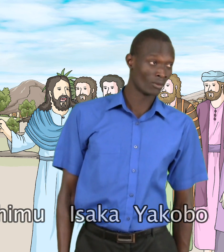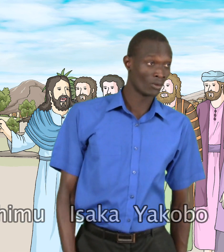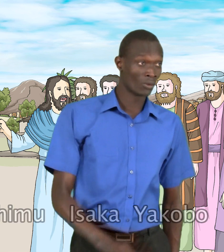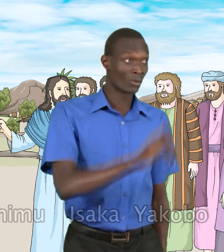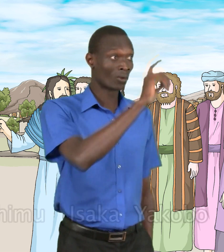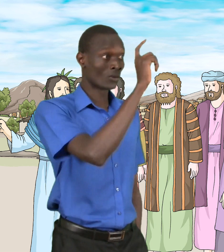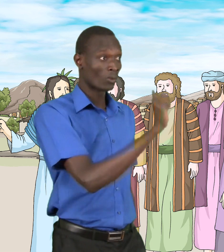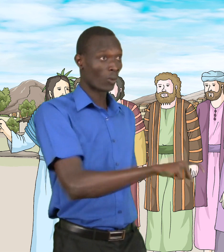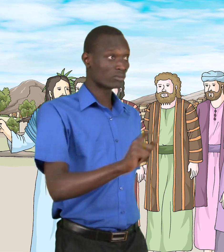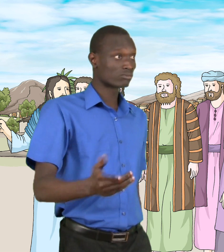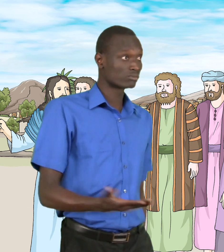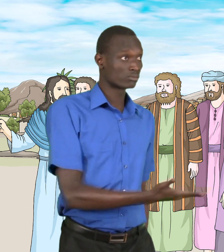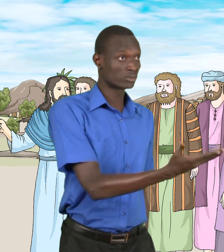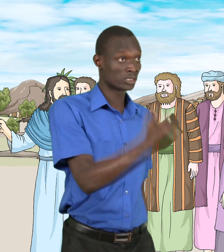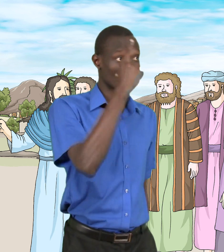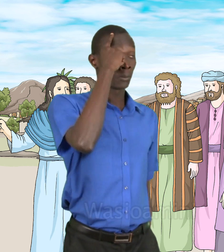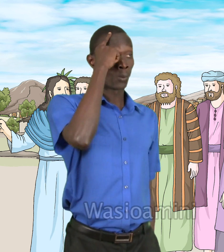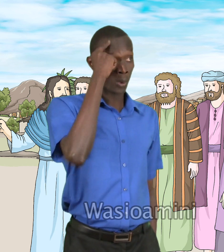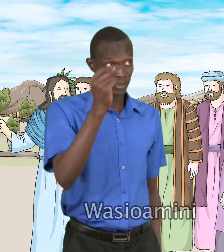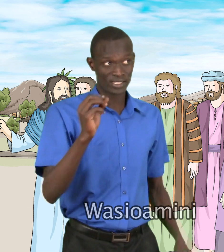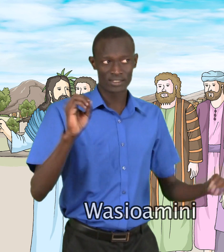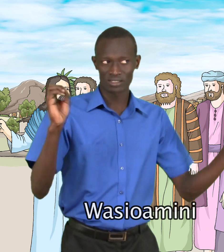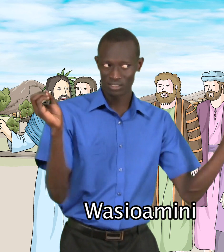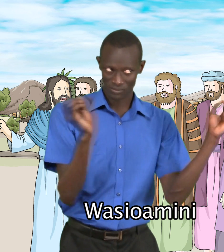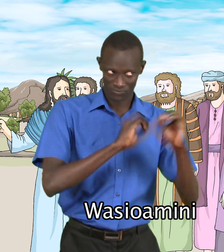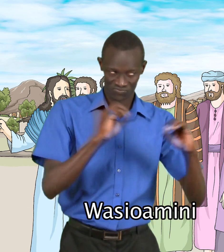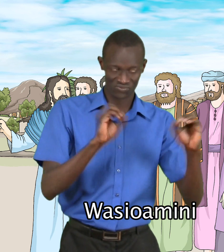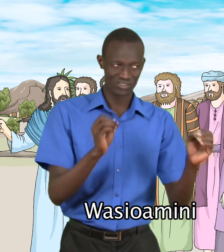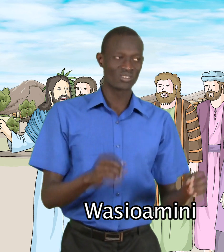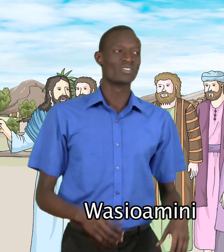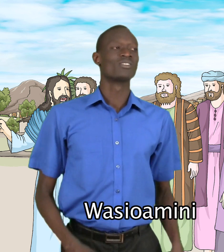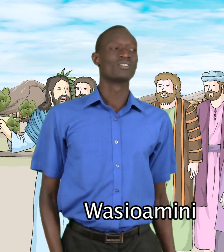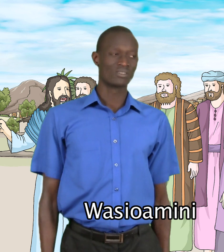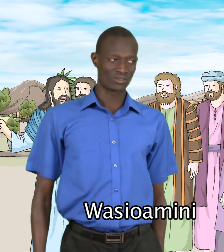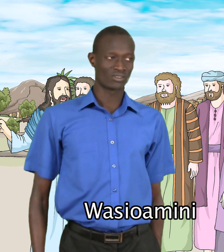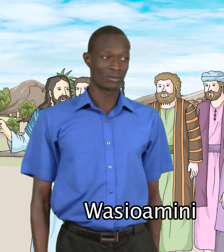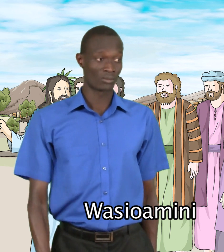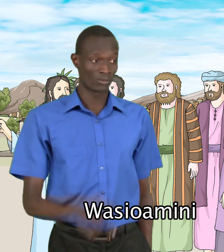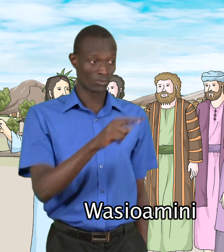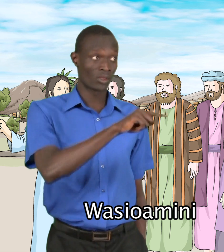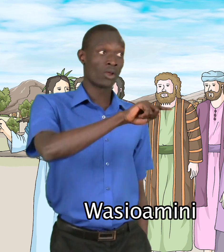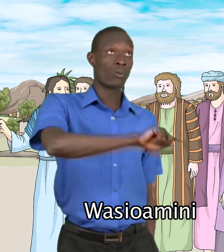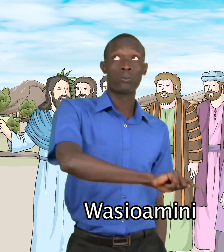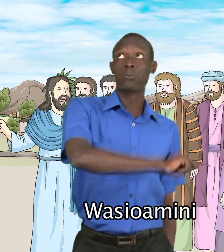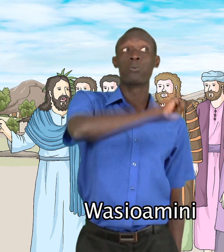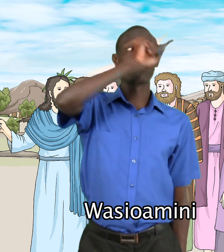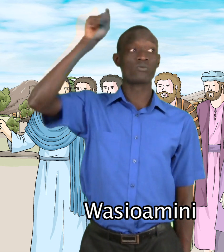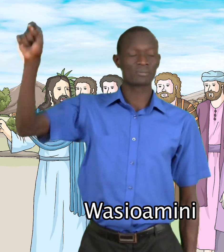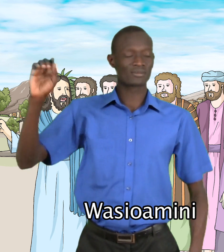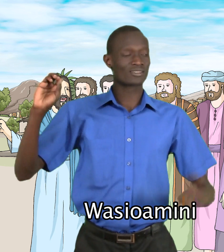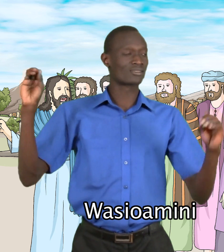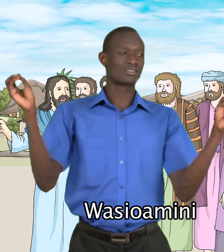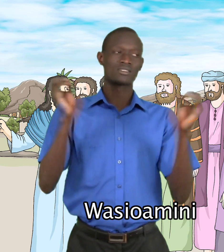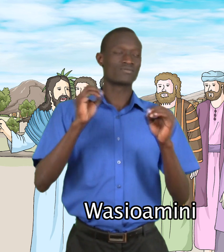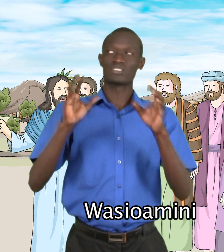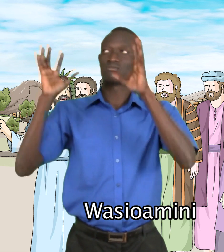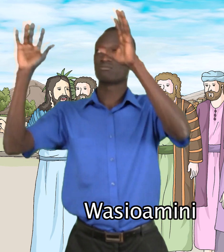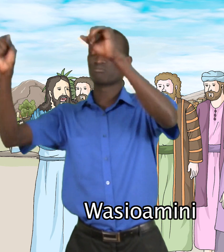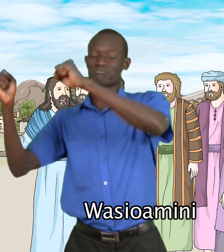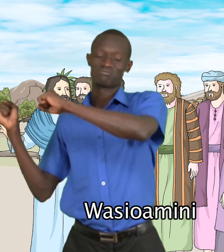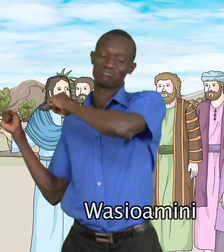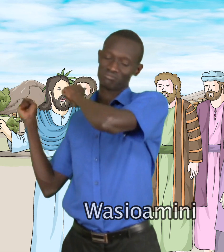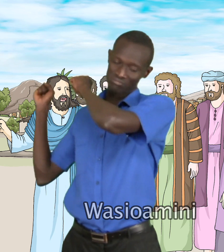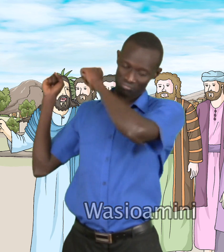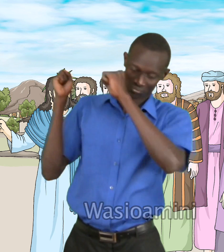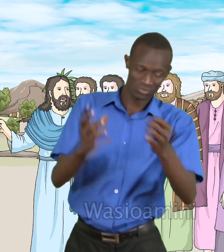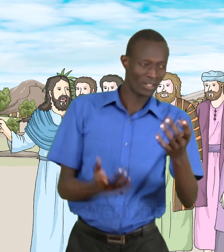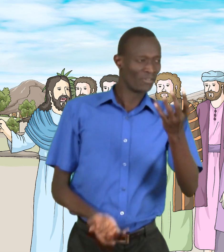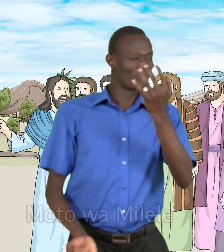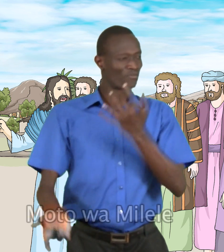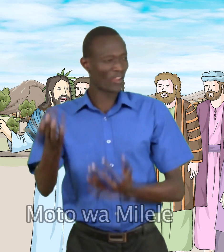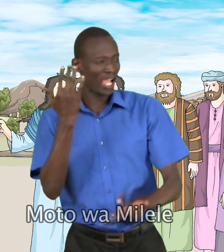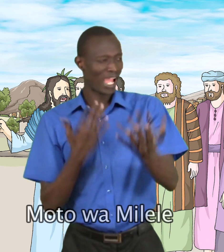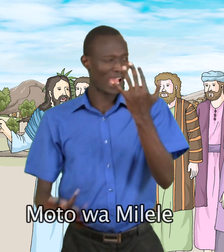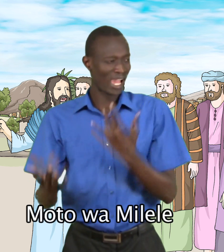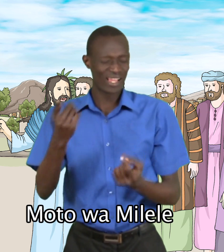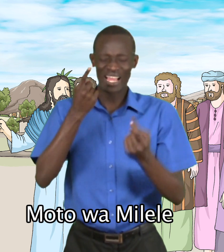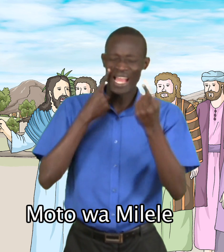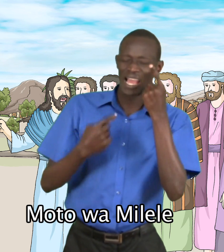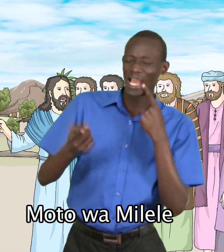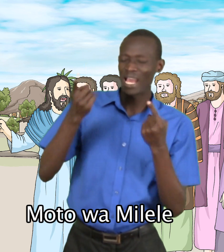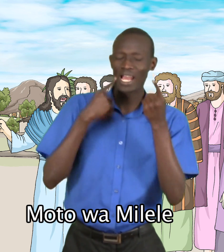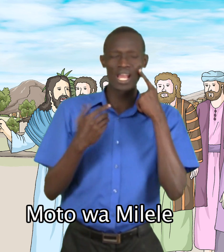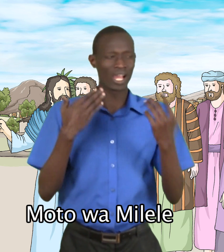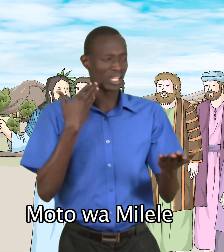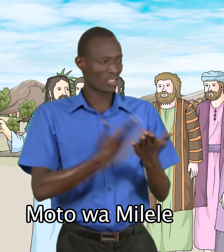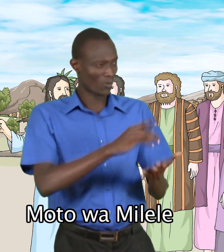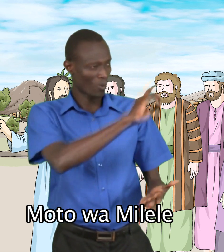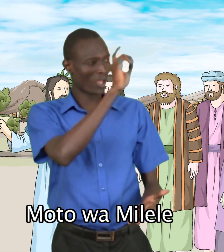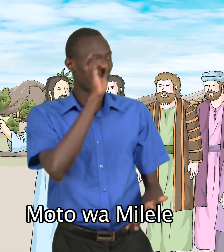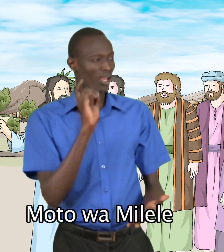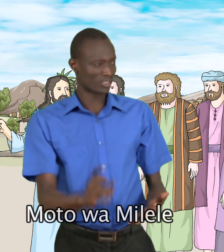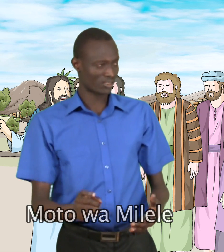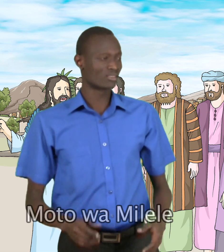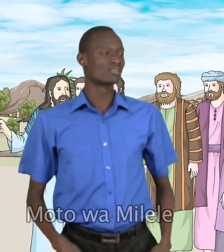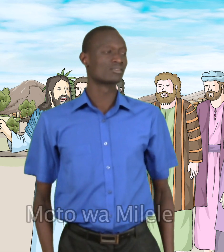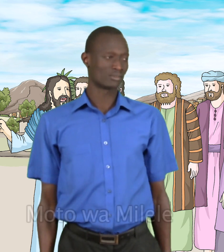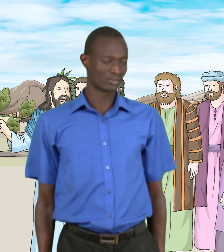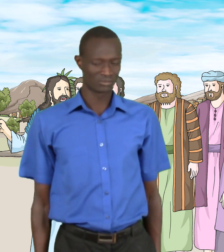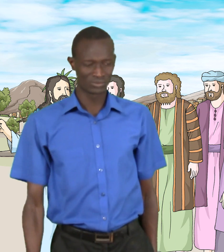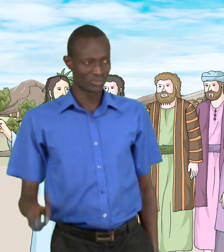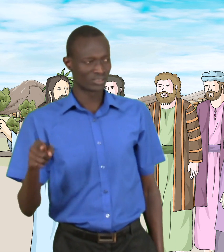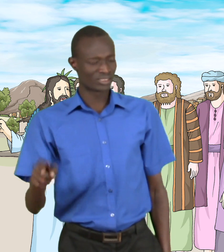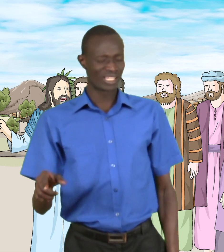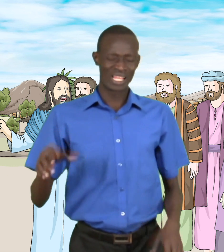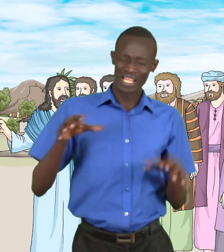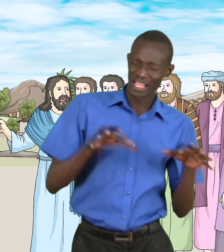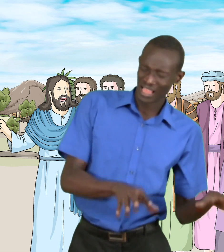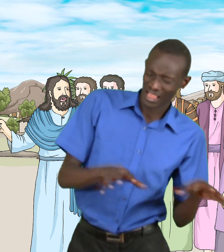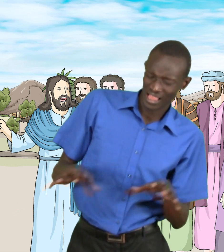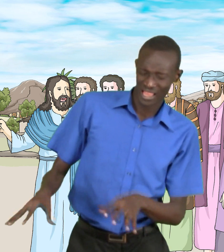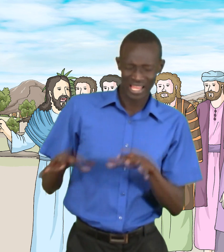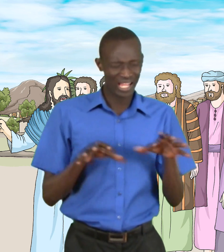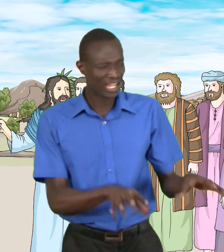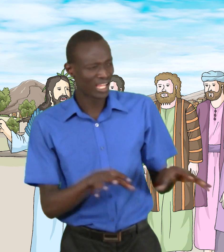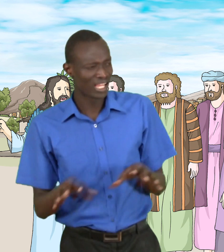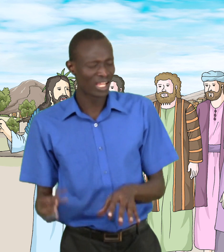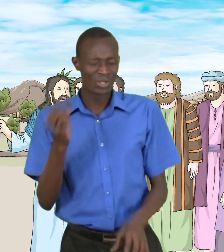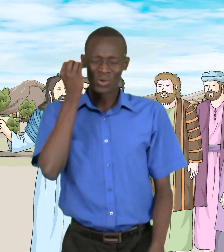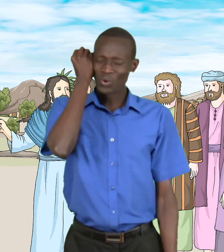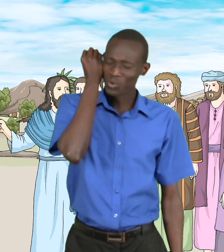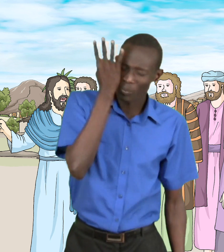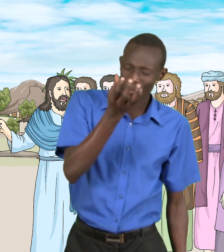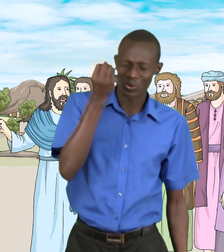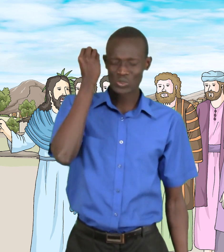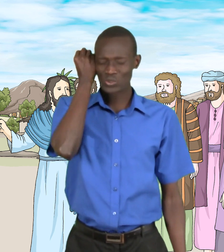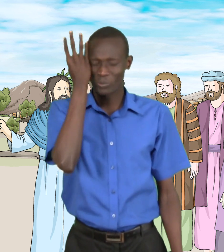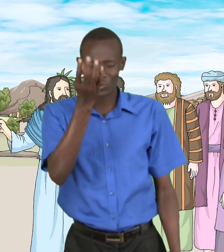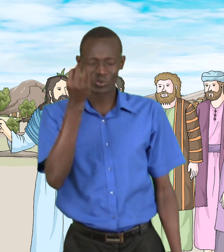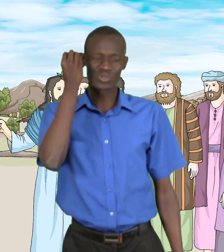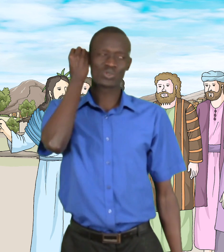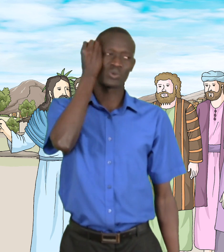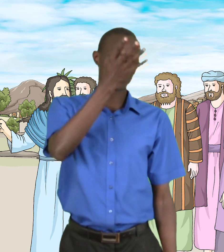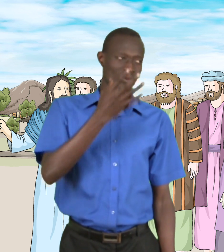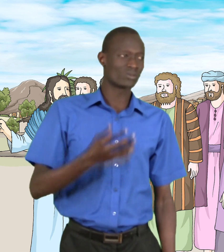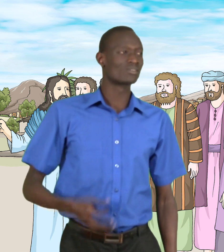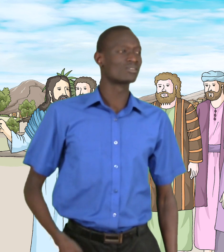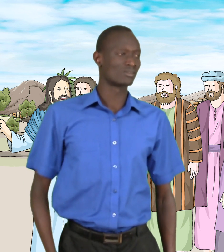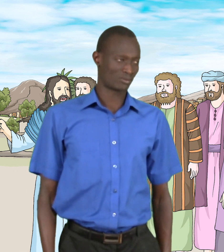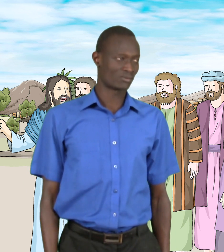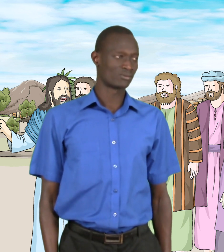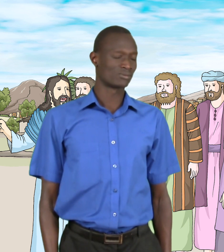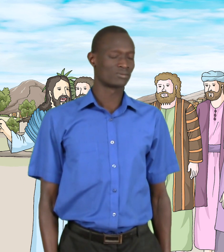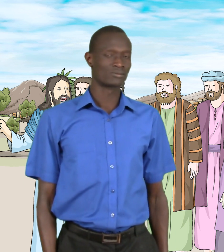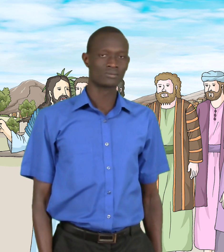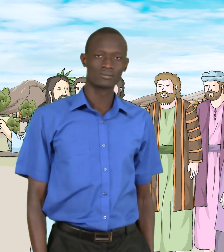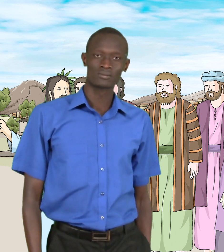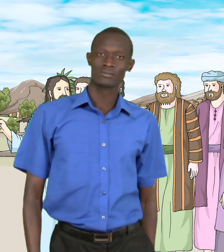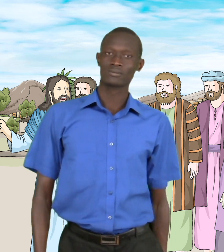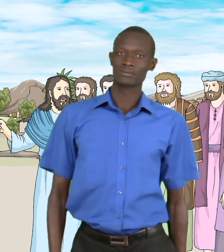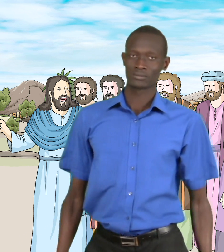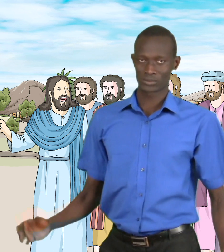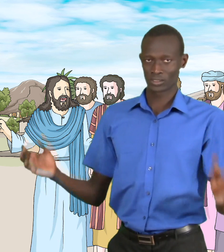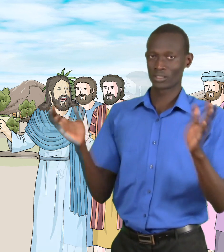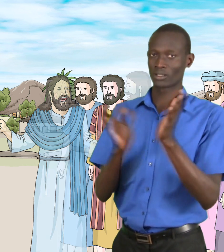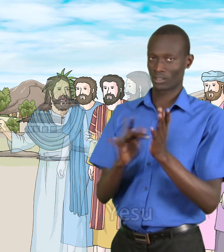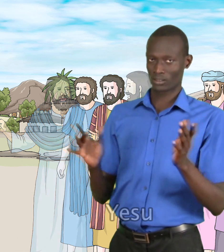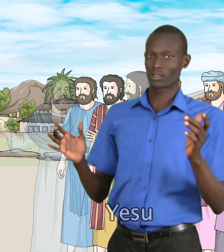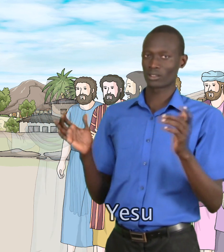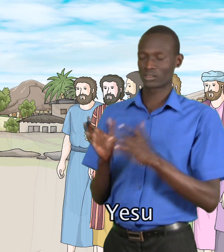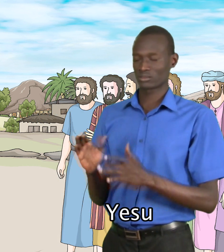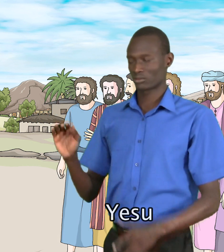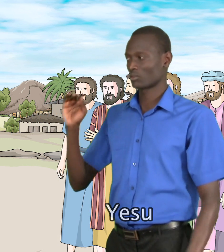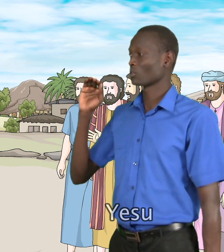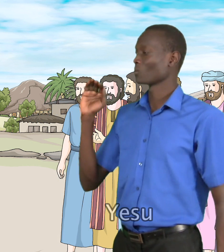But the sons of the kingdom will be thrown into the outer darkness, where there will be weeping and gnashing of teeth.”